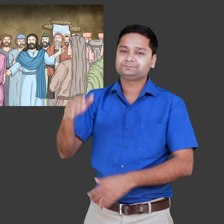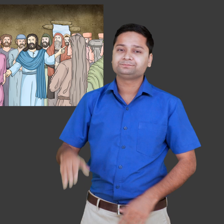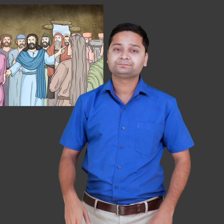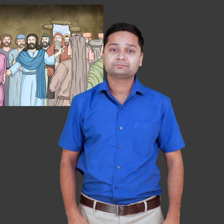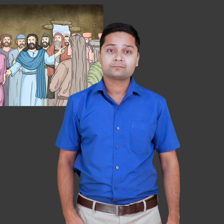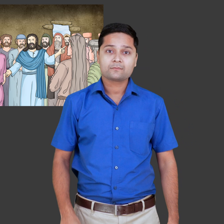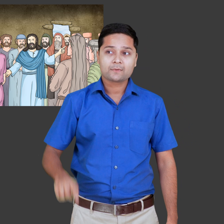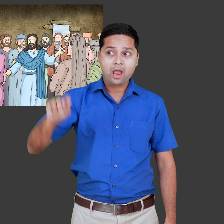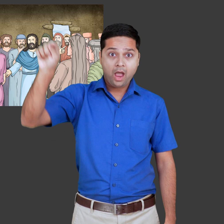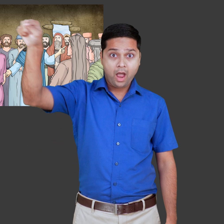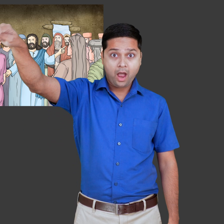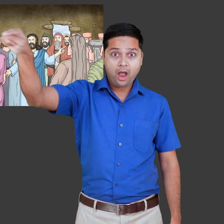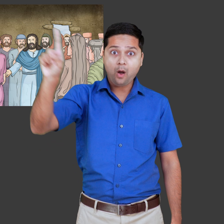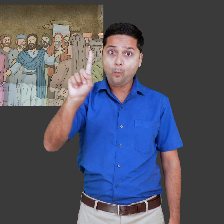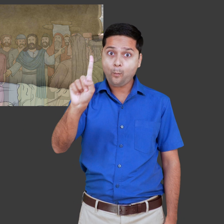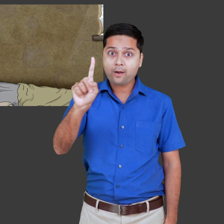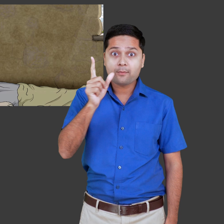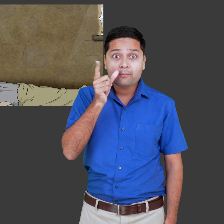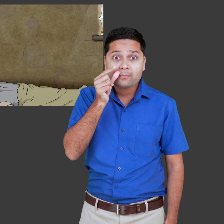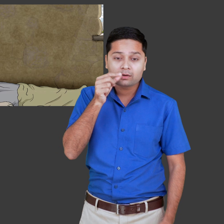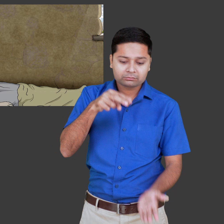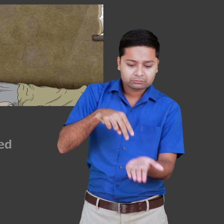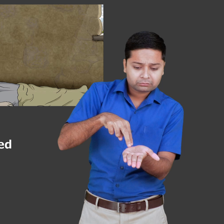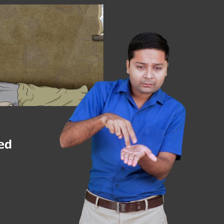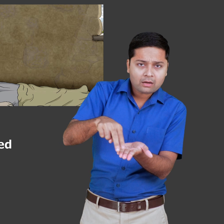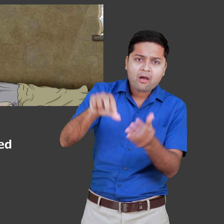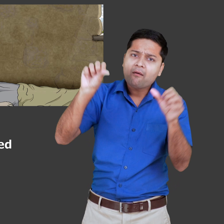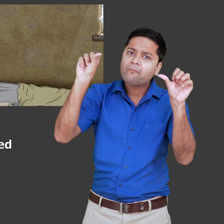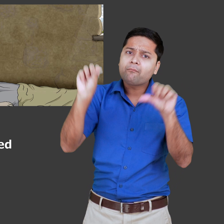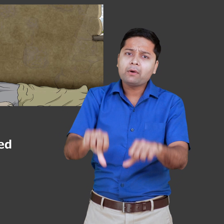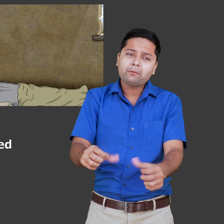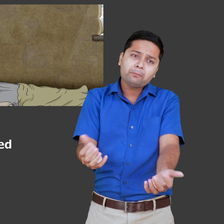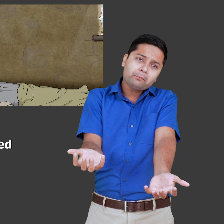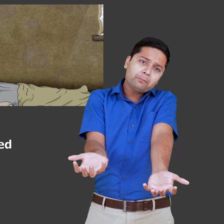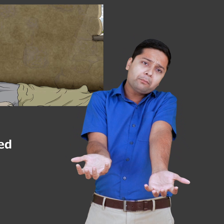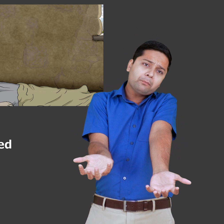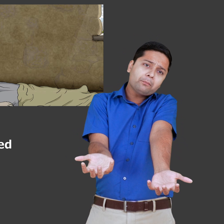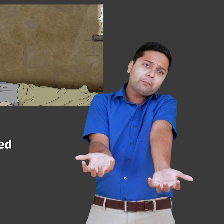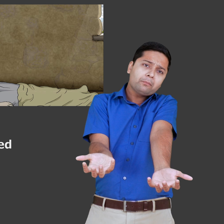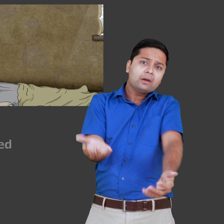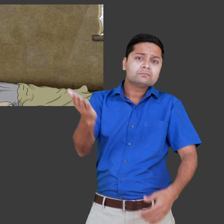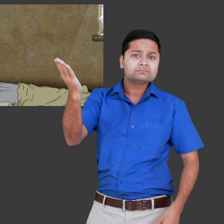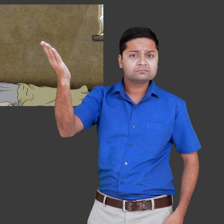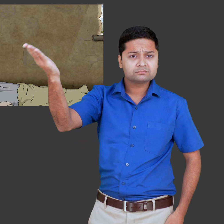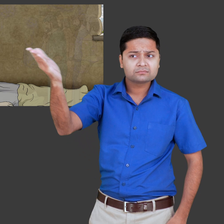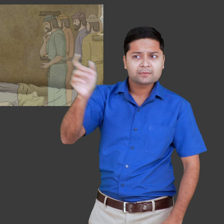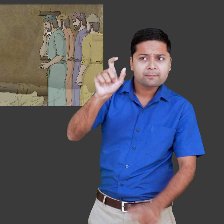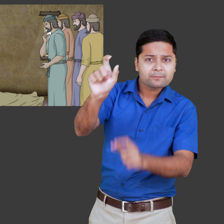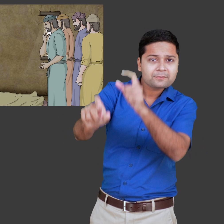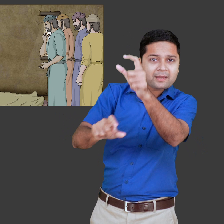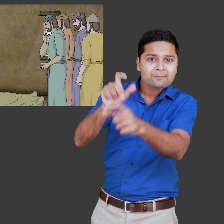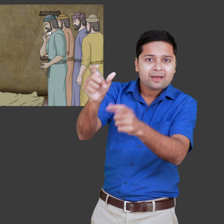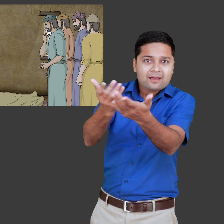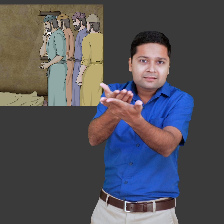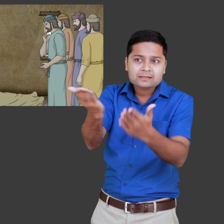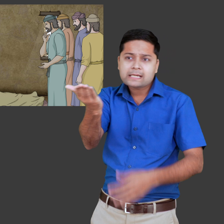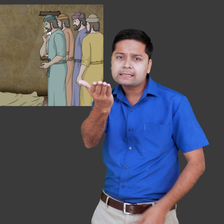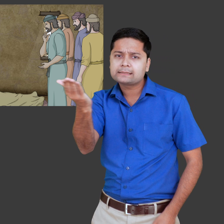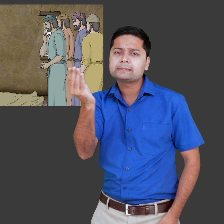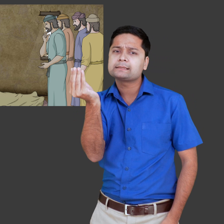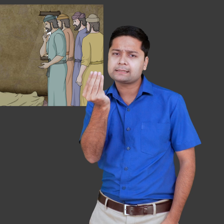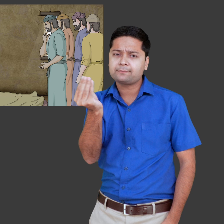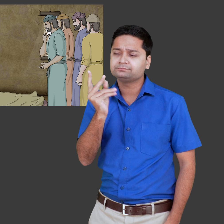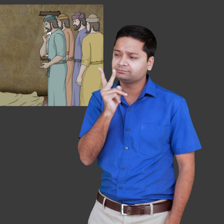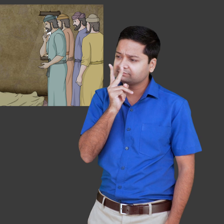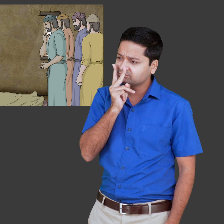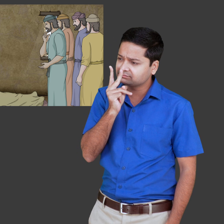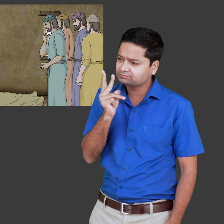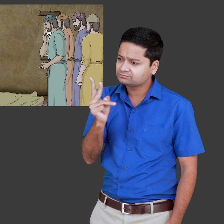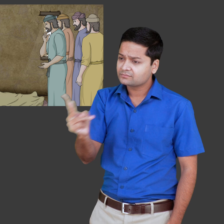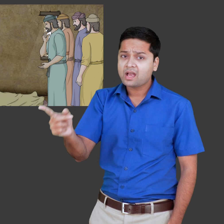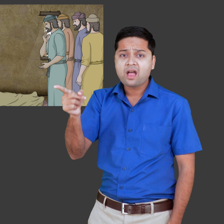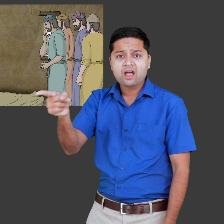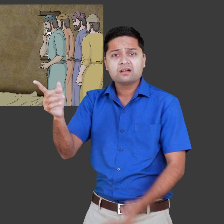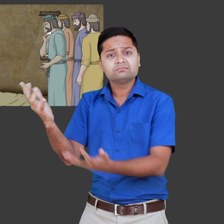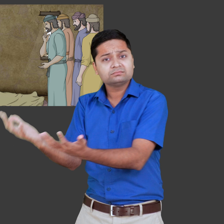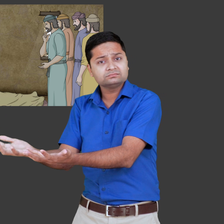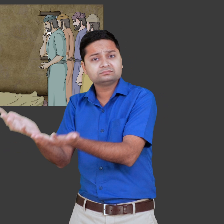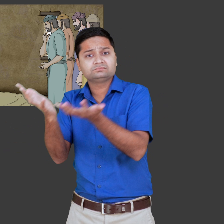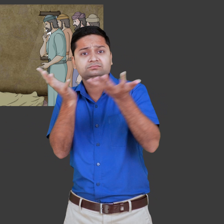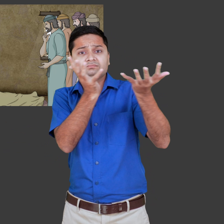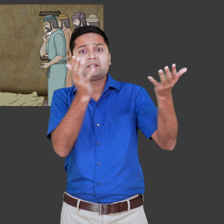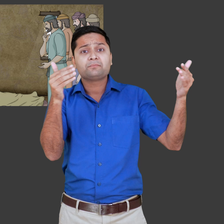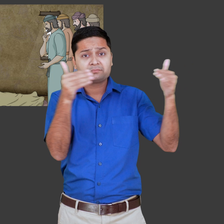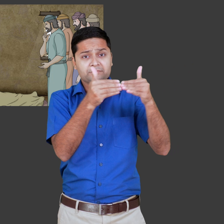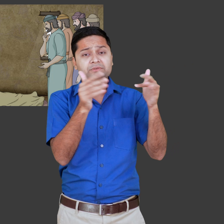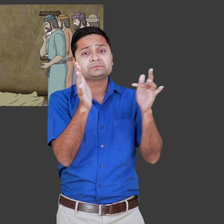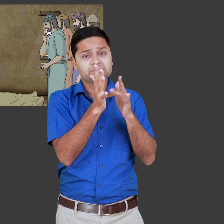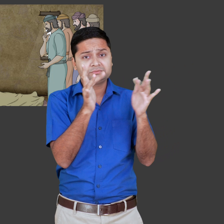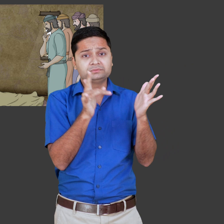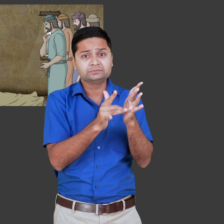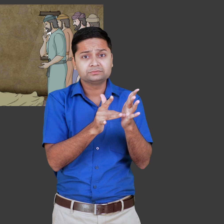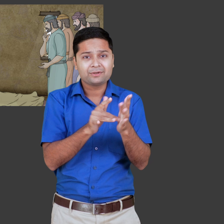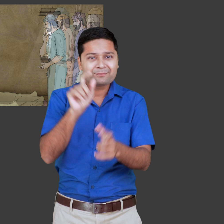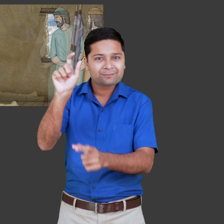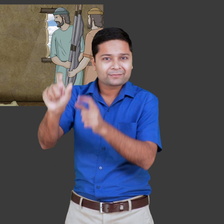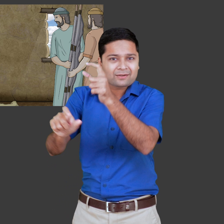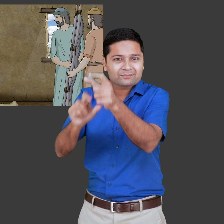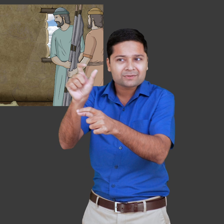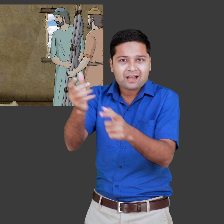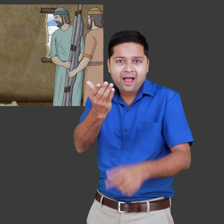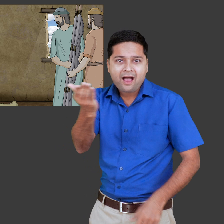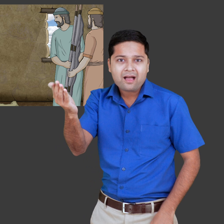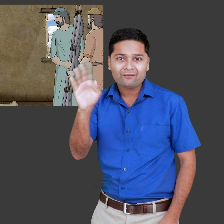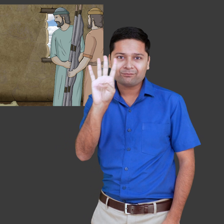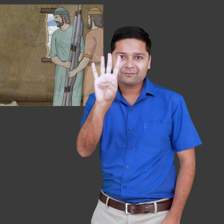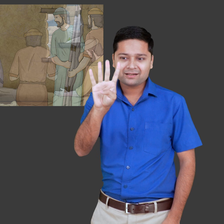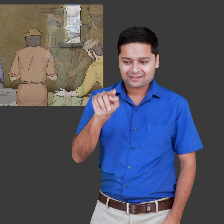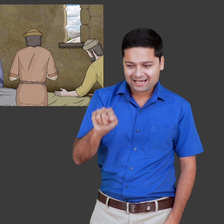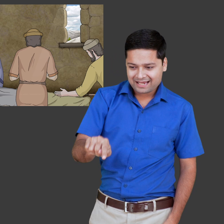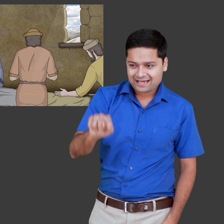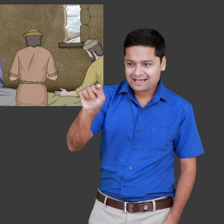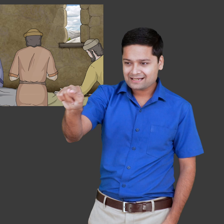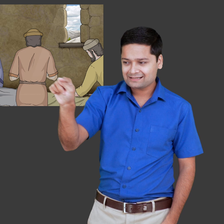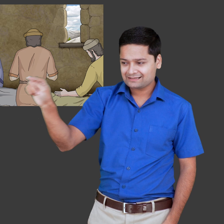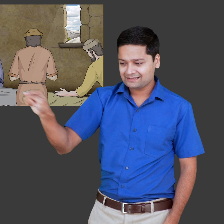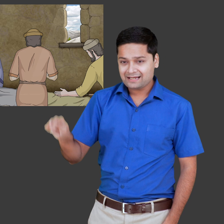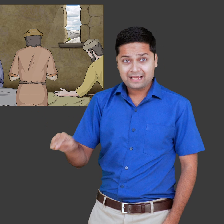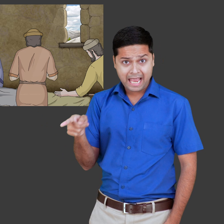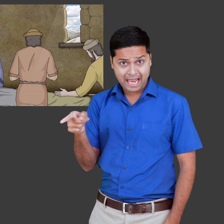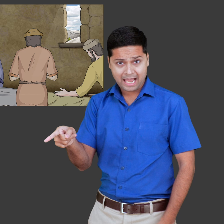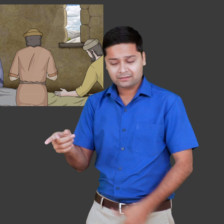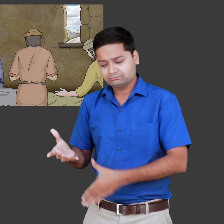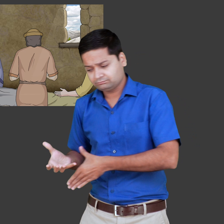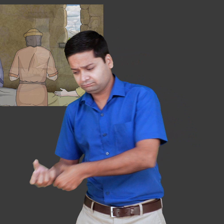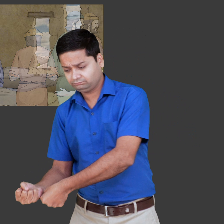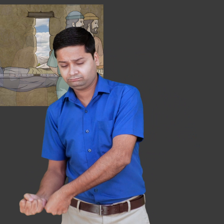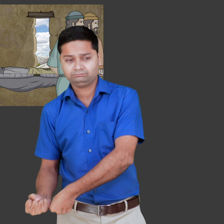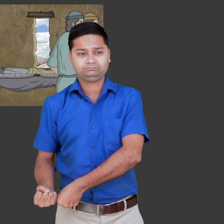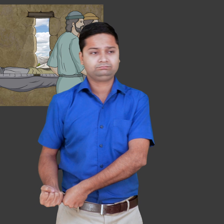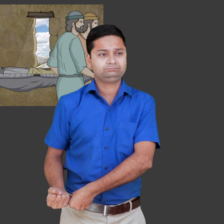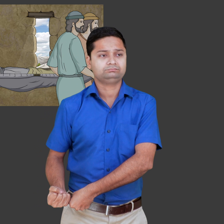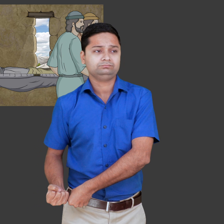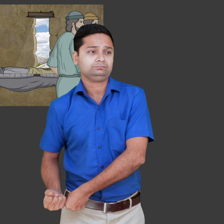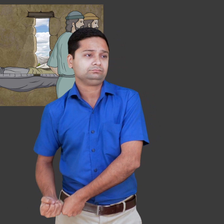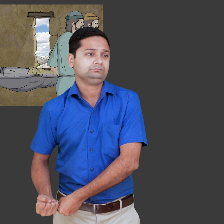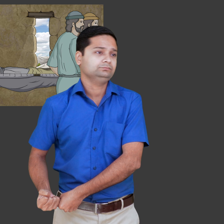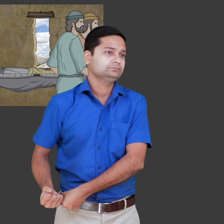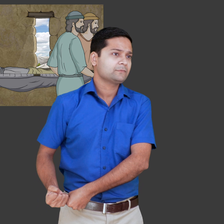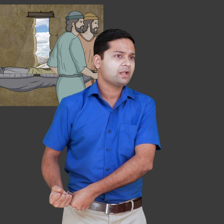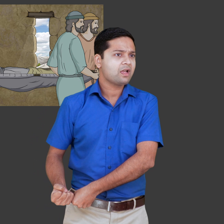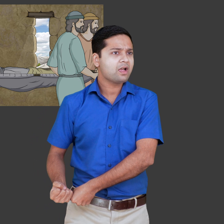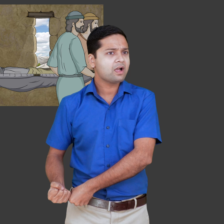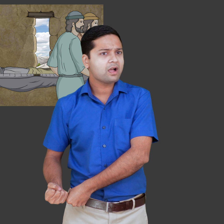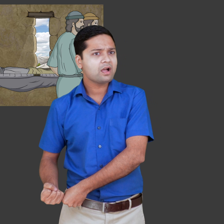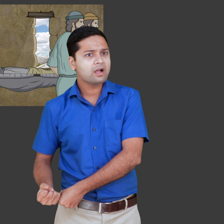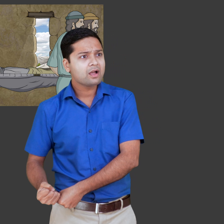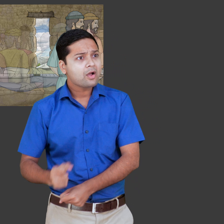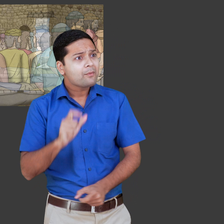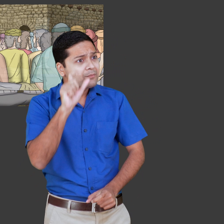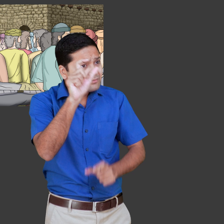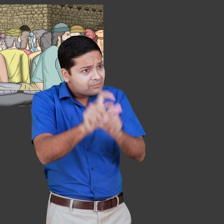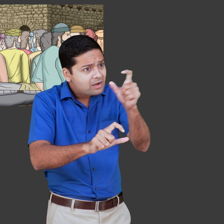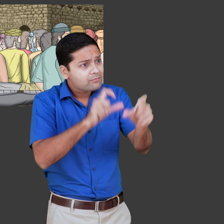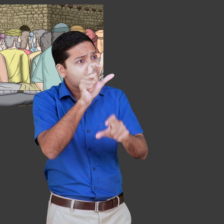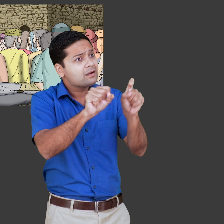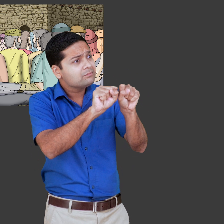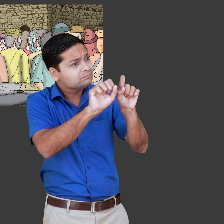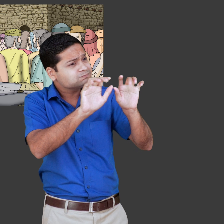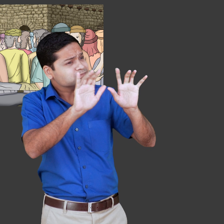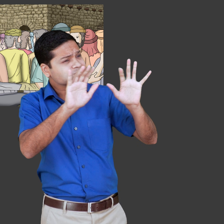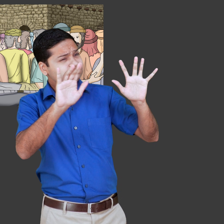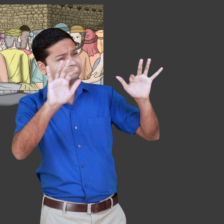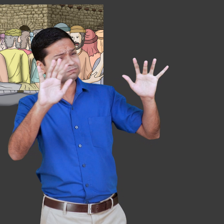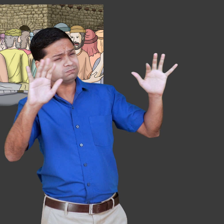Then a paralytic was brought to Him, carried by four men.